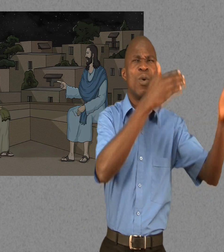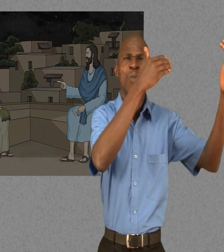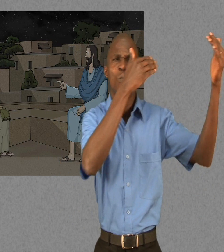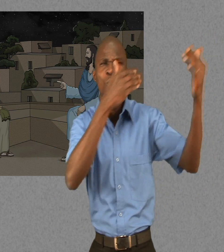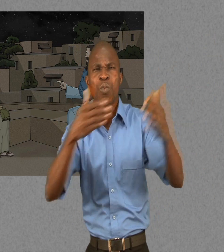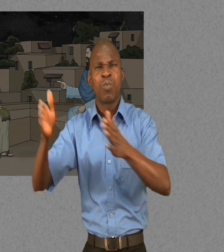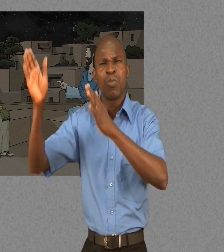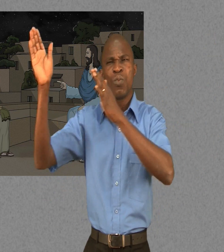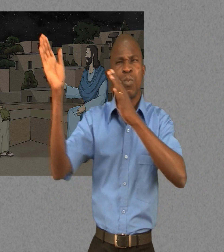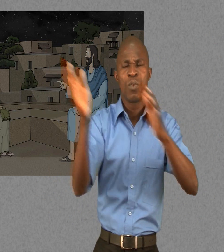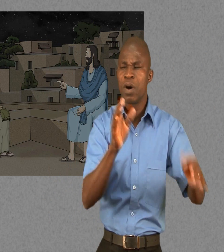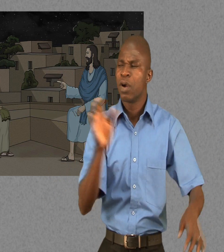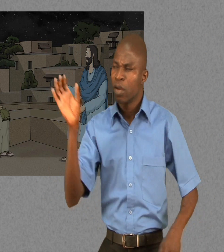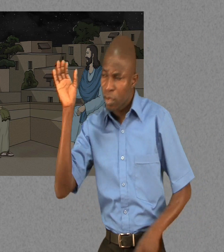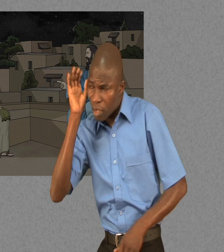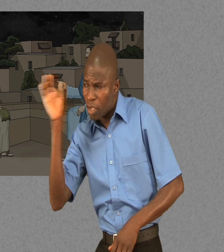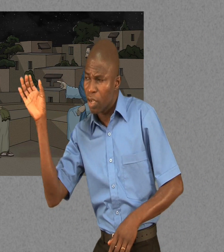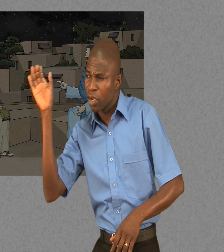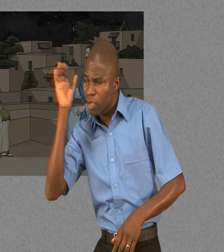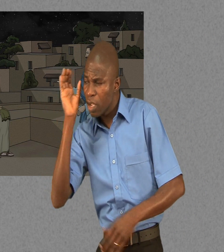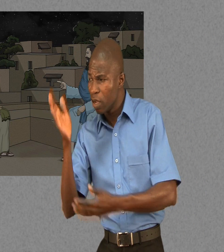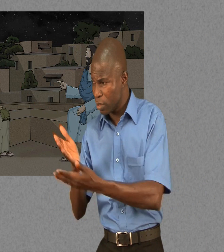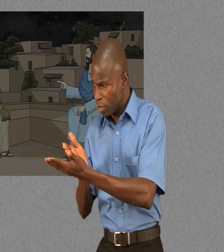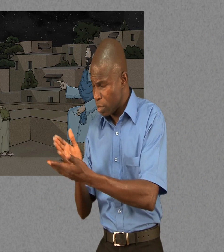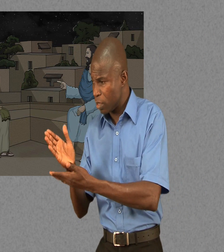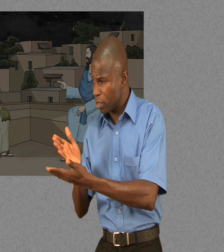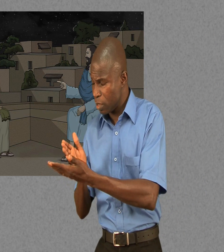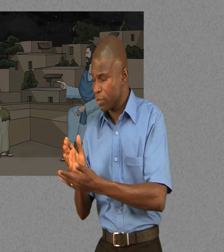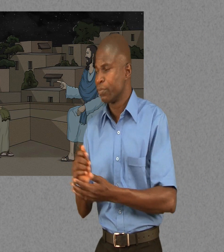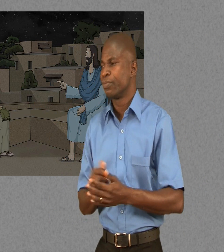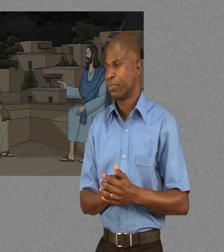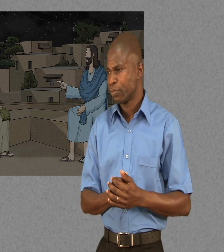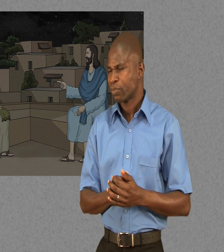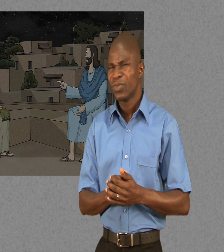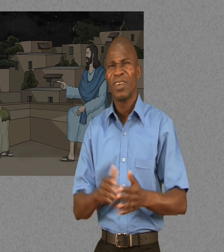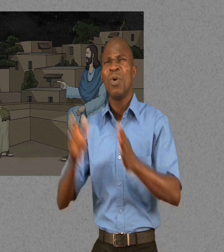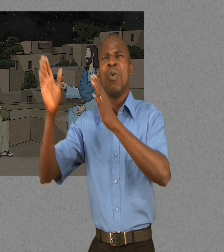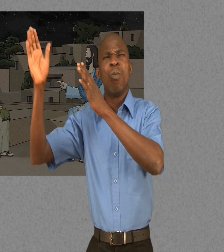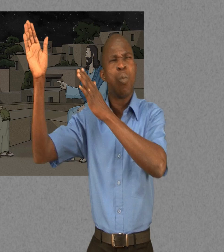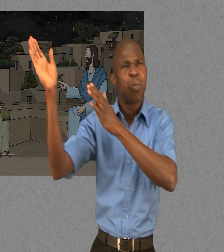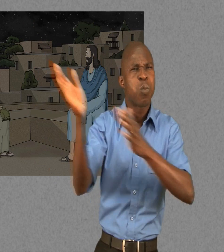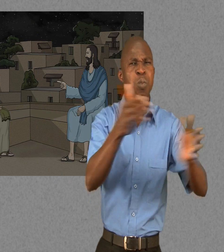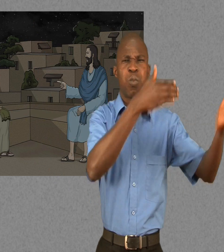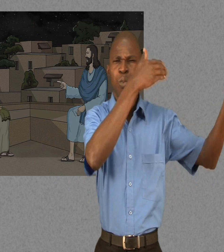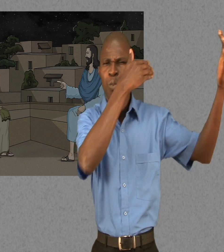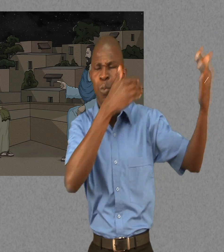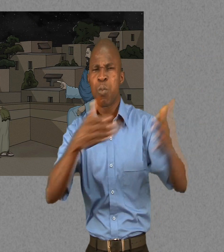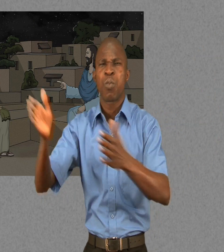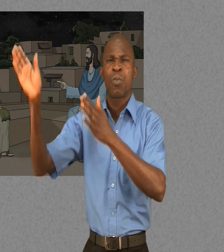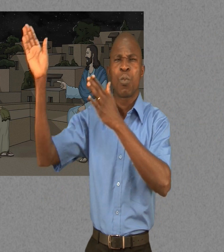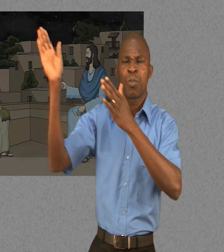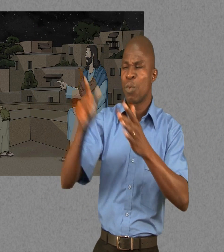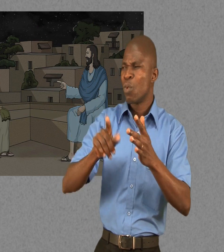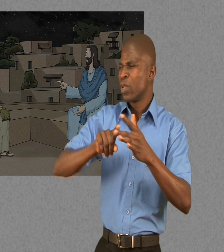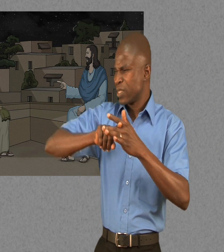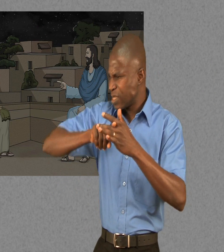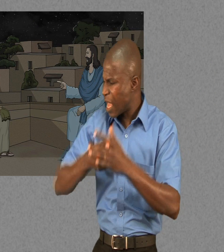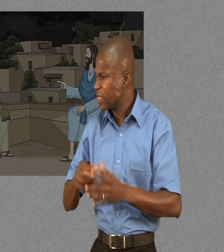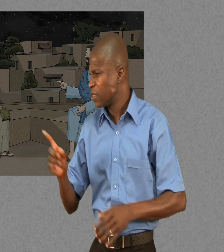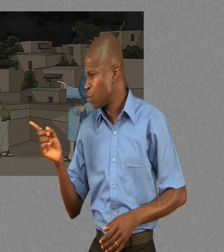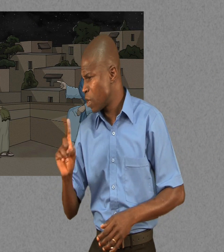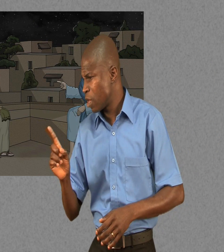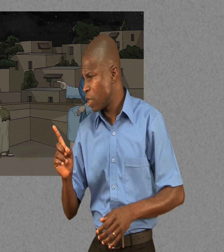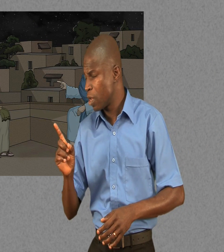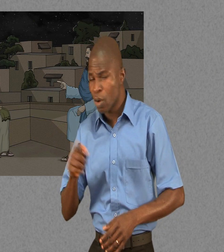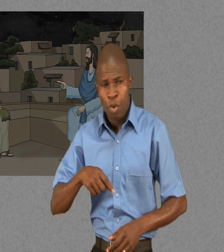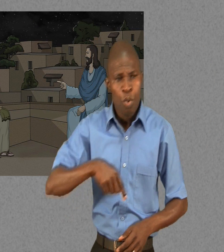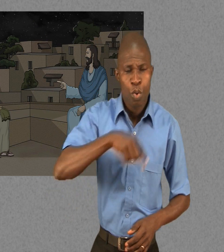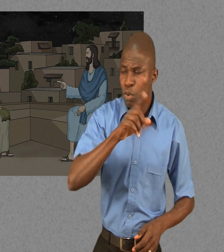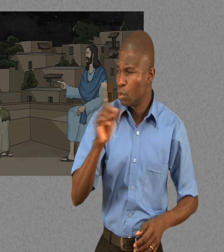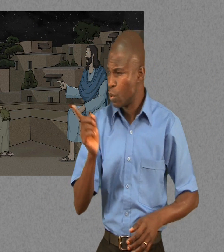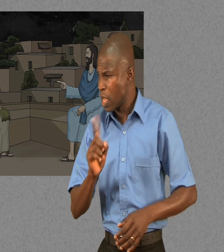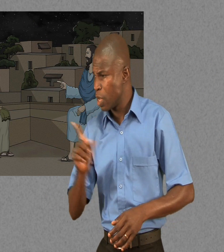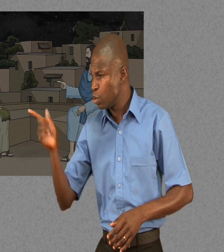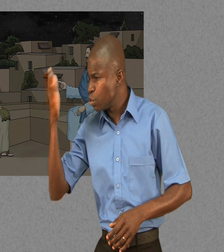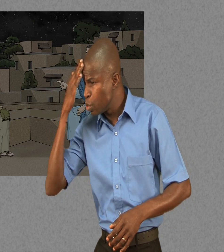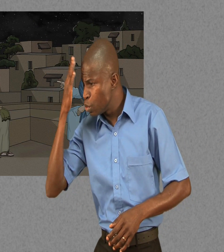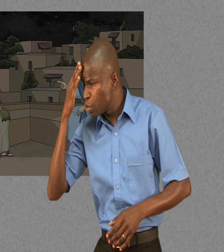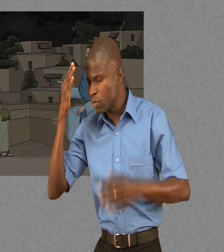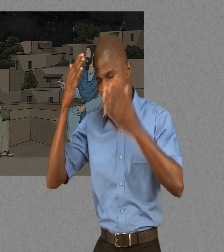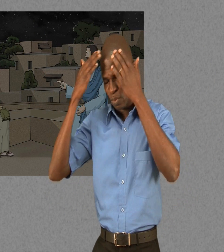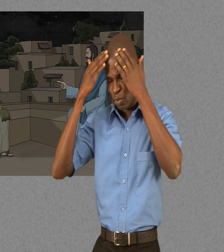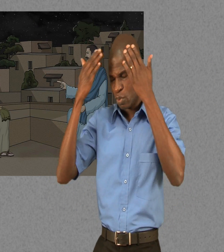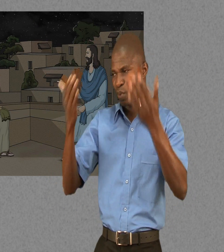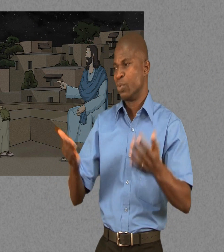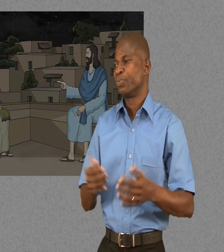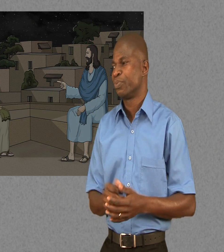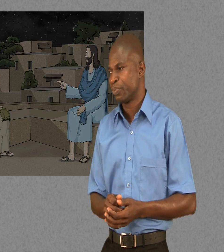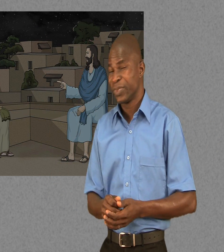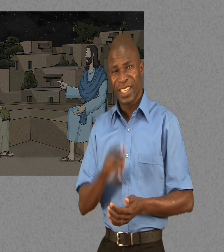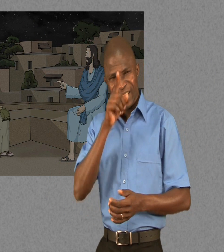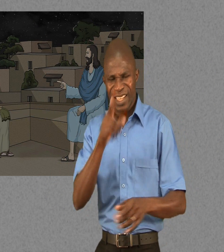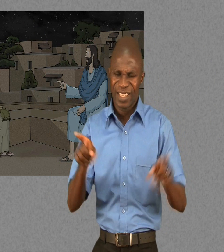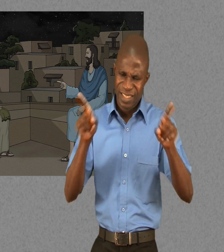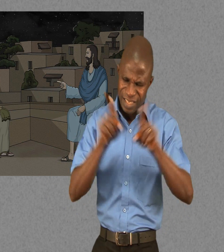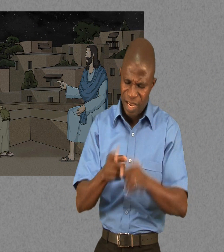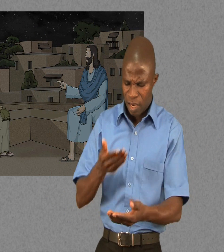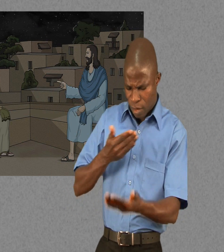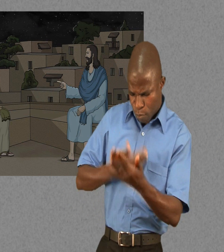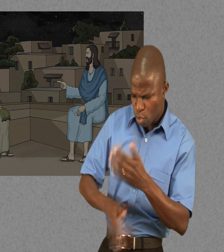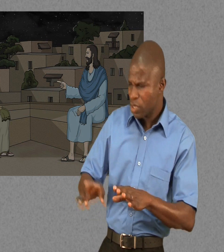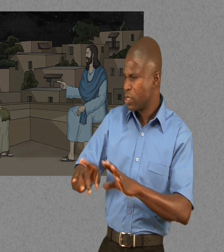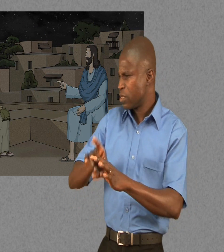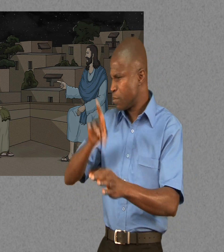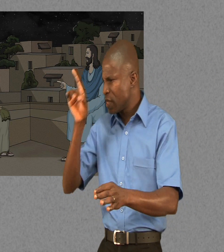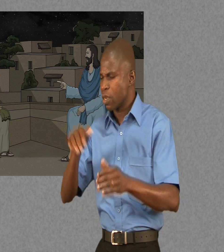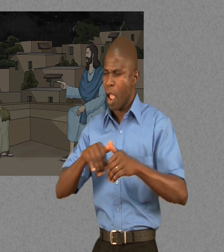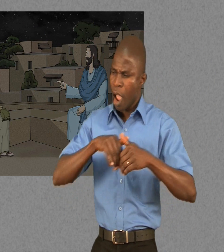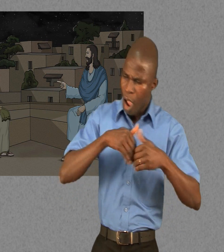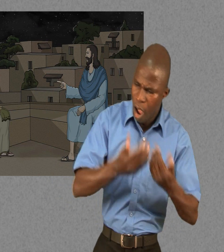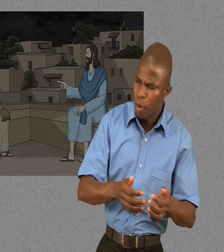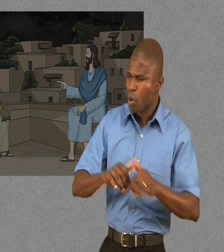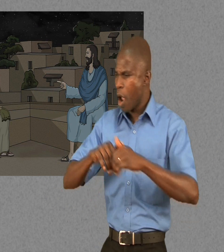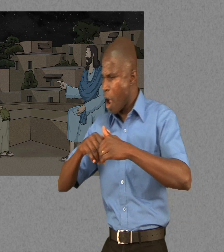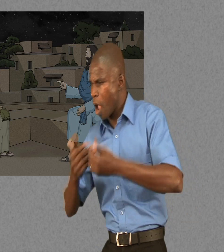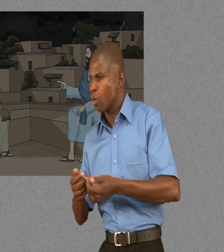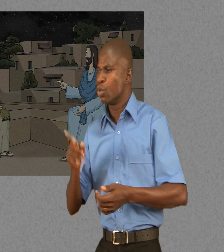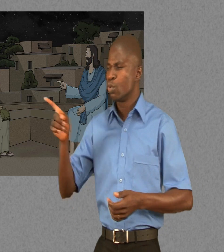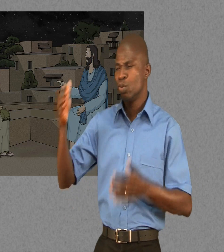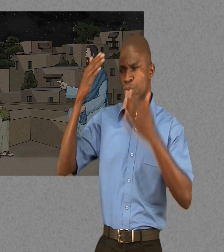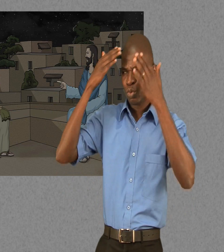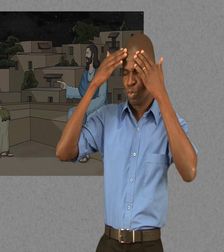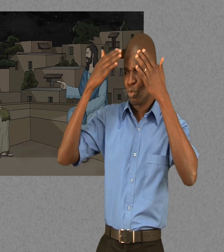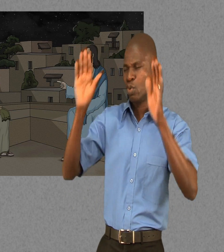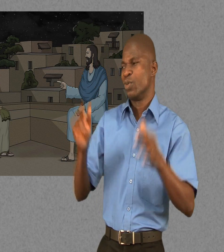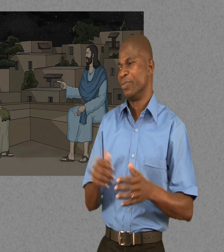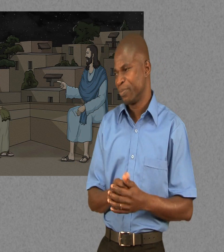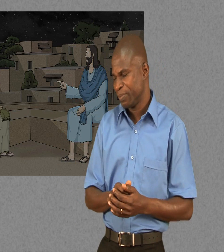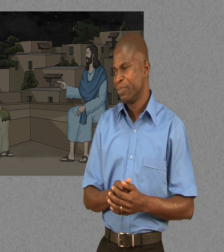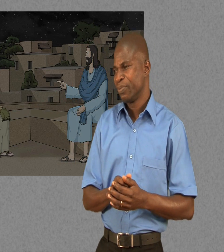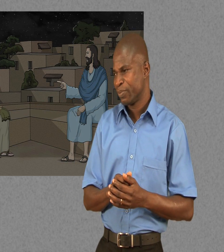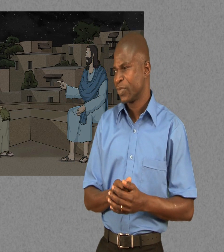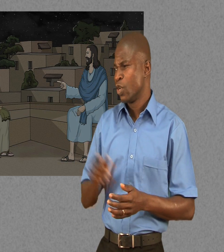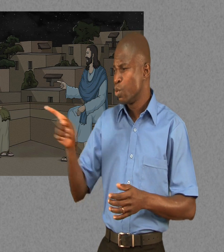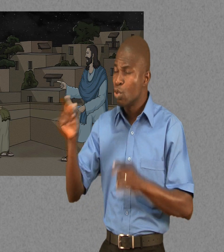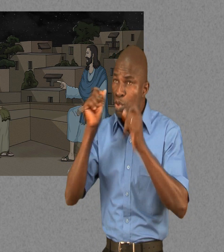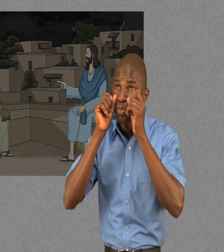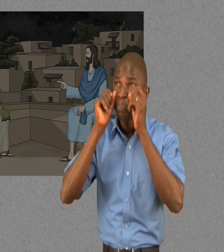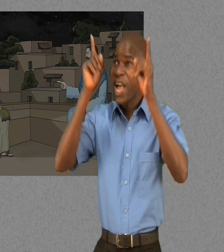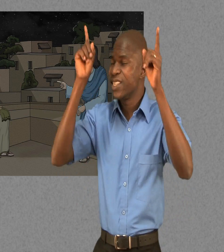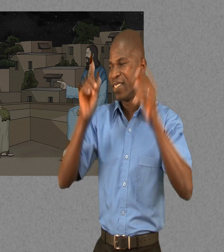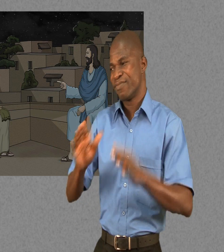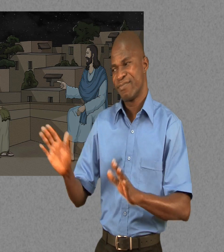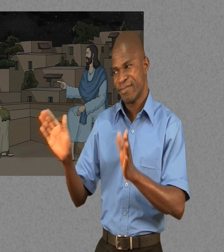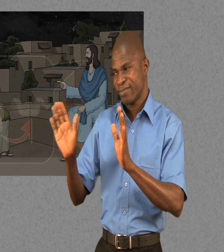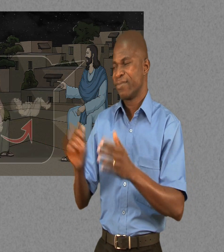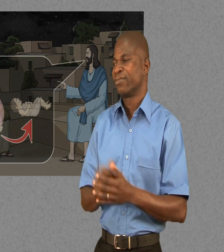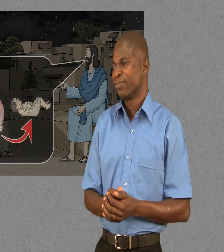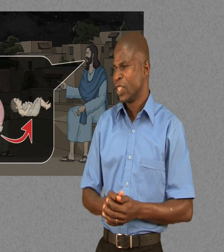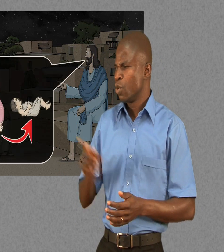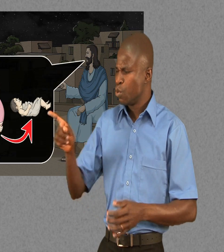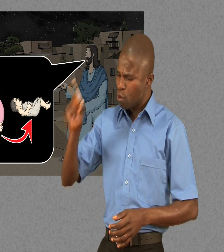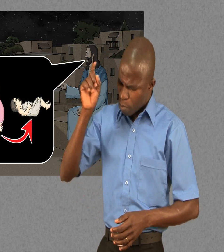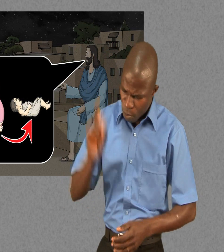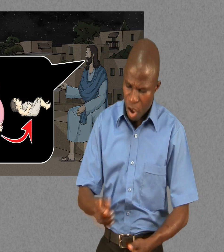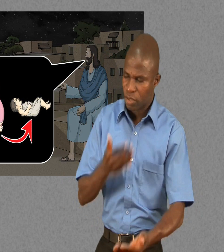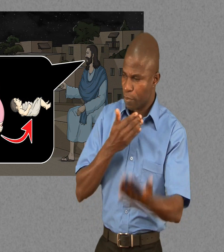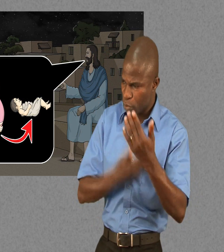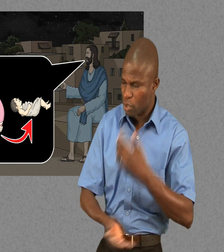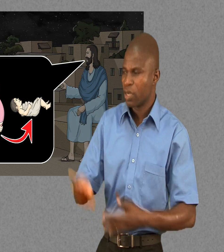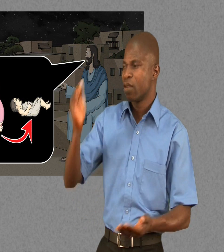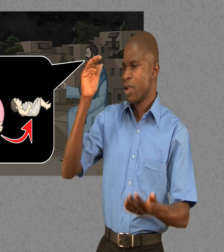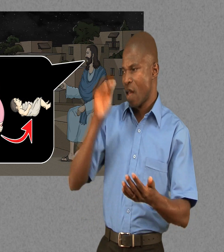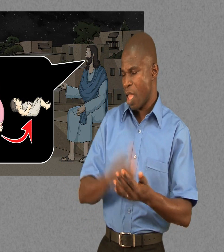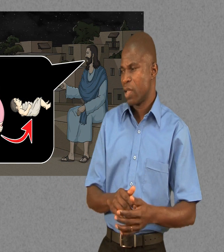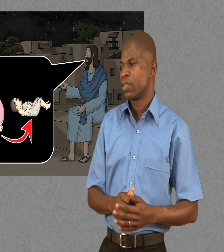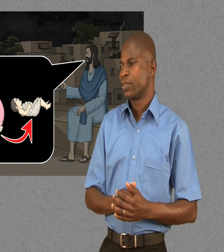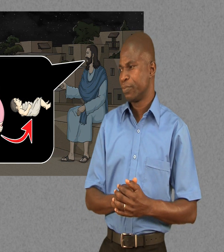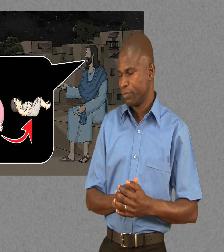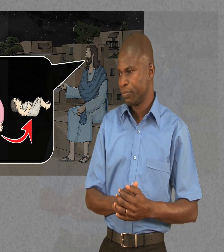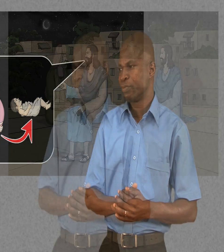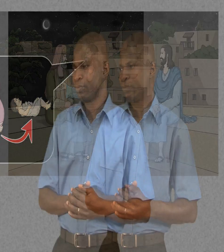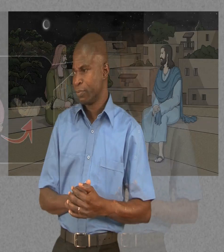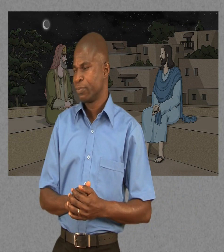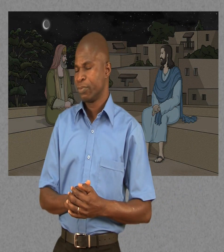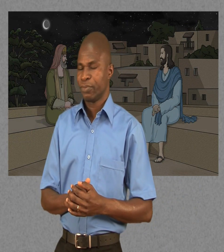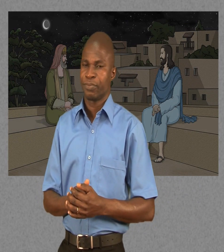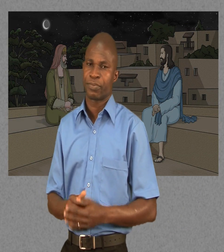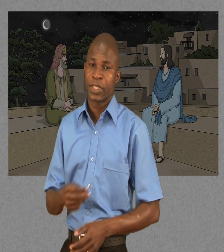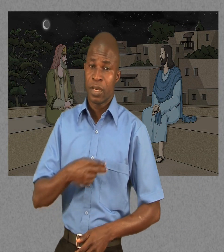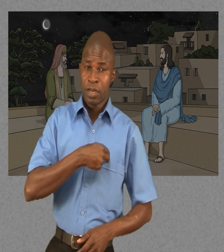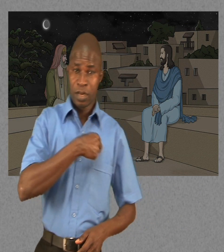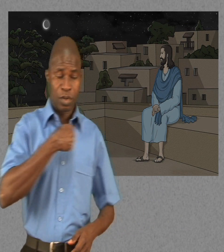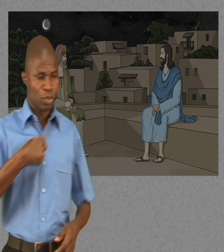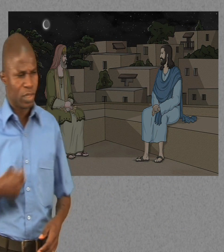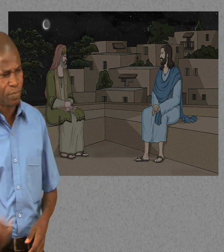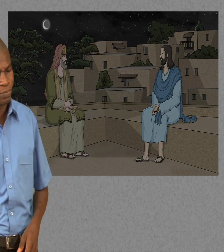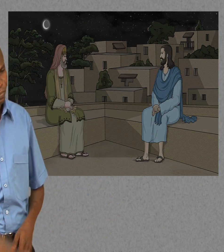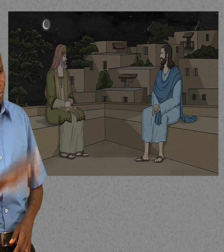The wind blows where it wishes. You hear its sound, but you do not know where it comes from or where it is going.